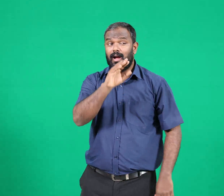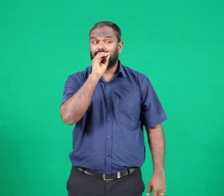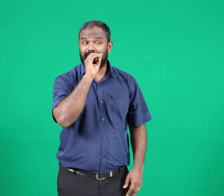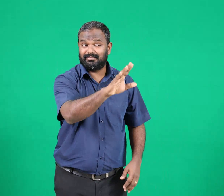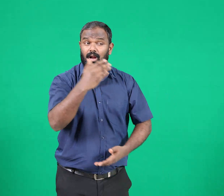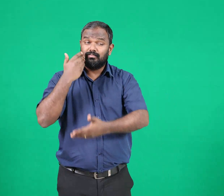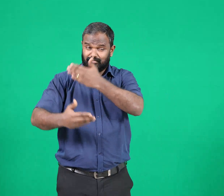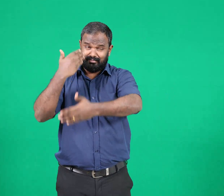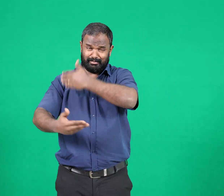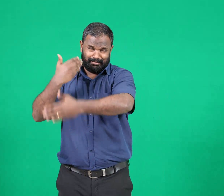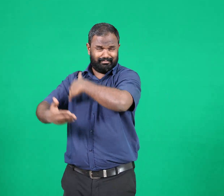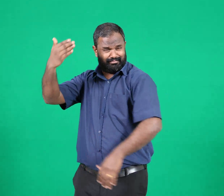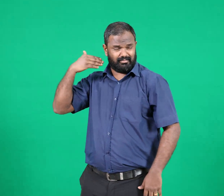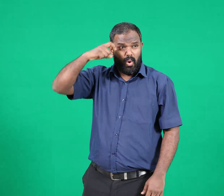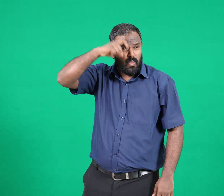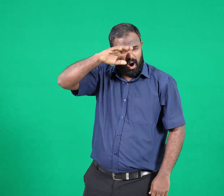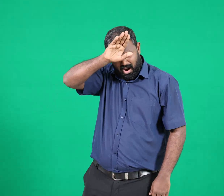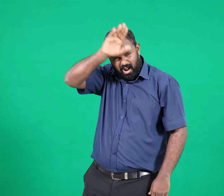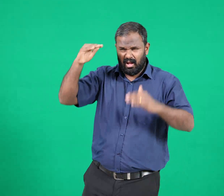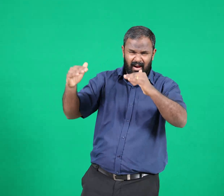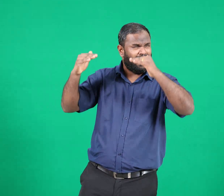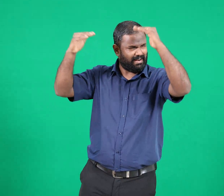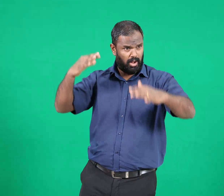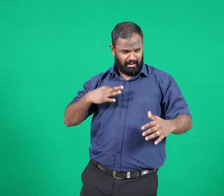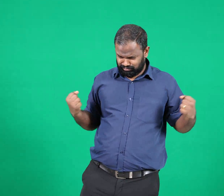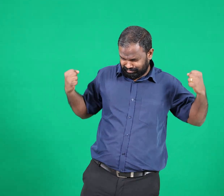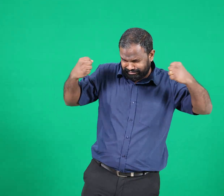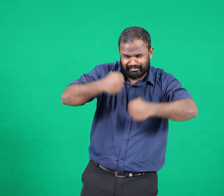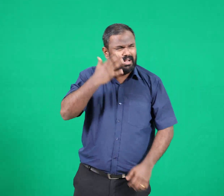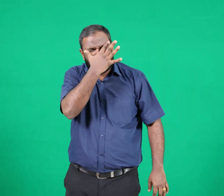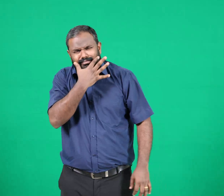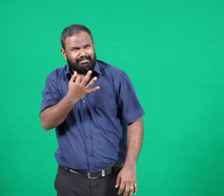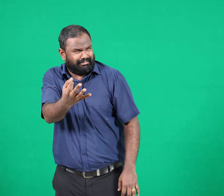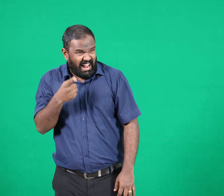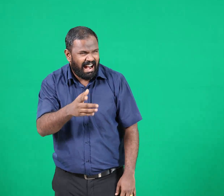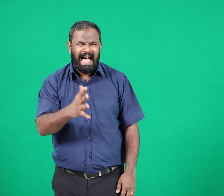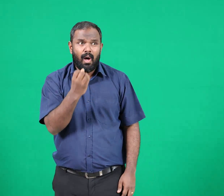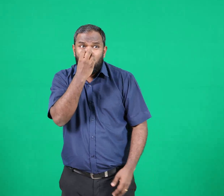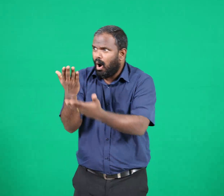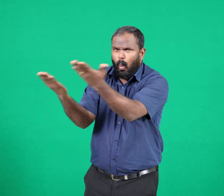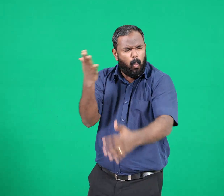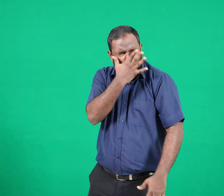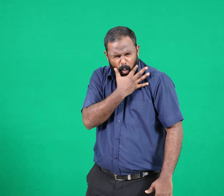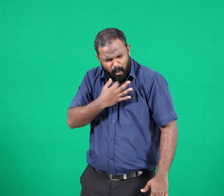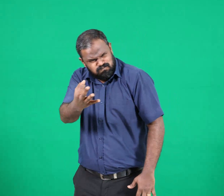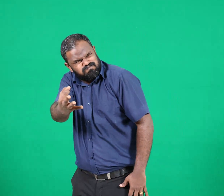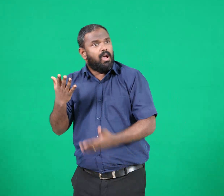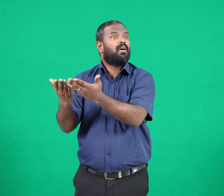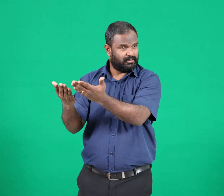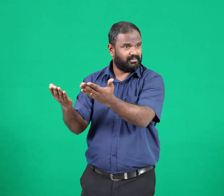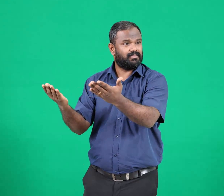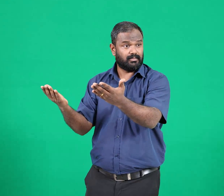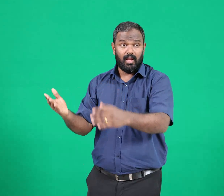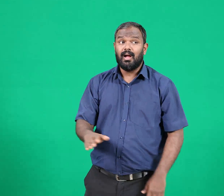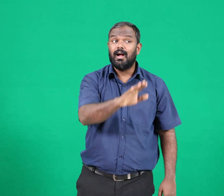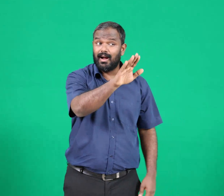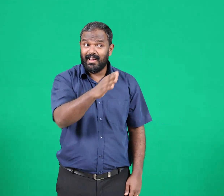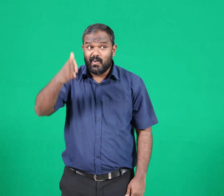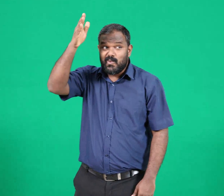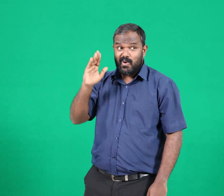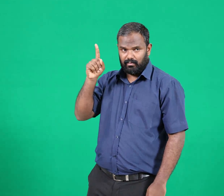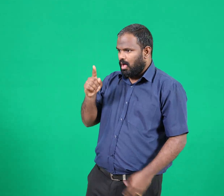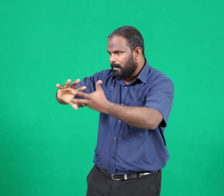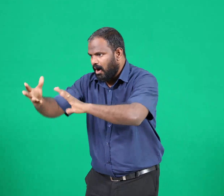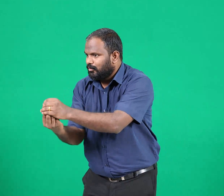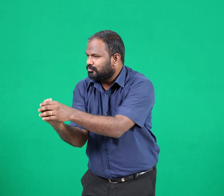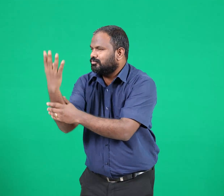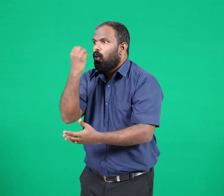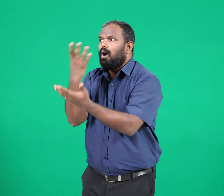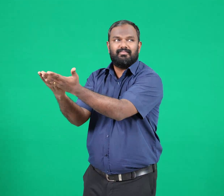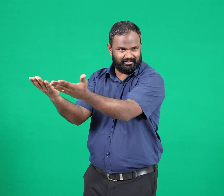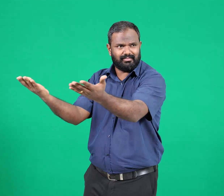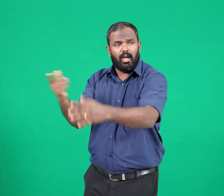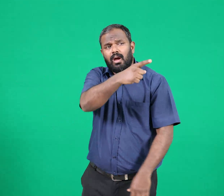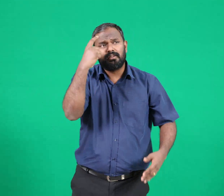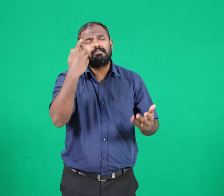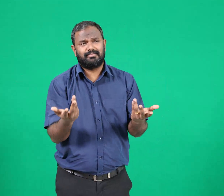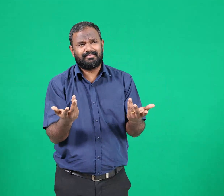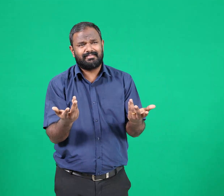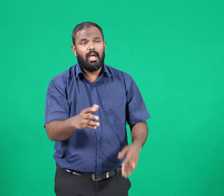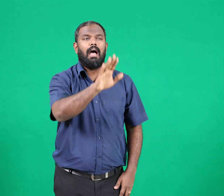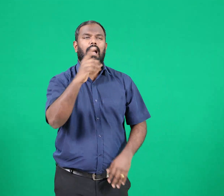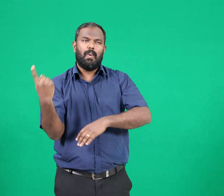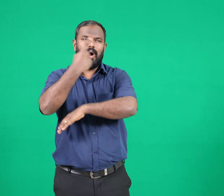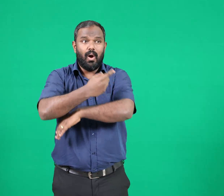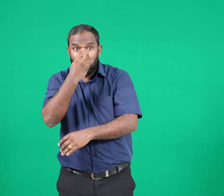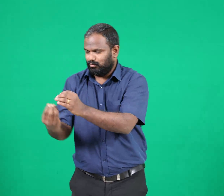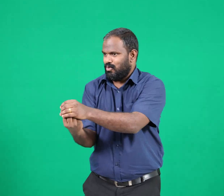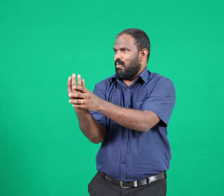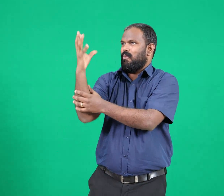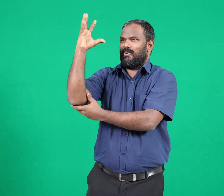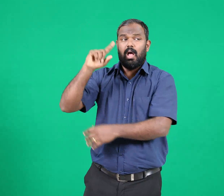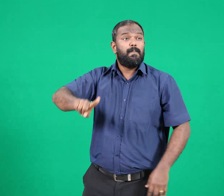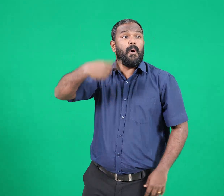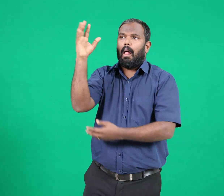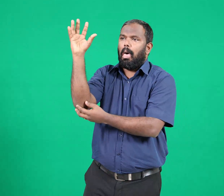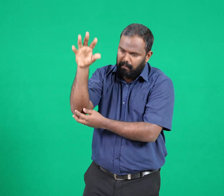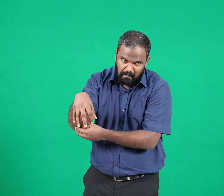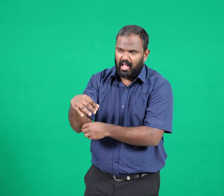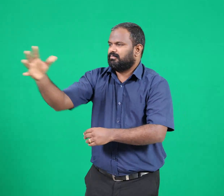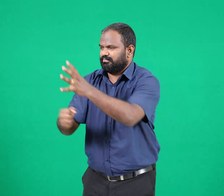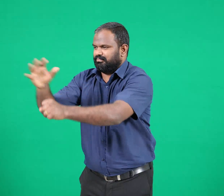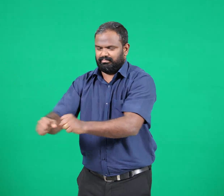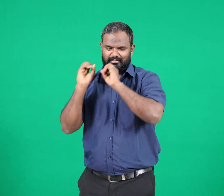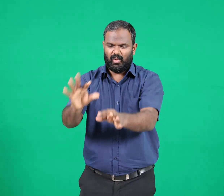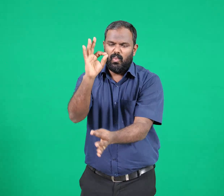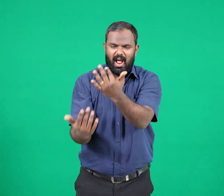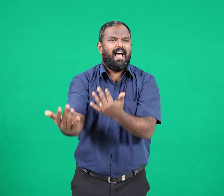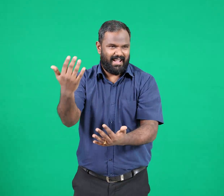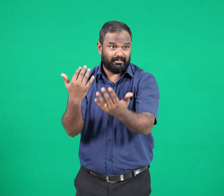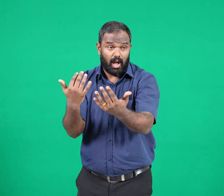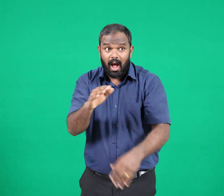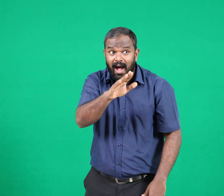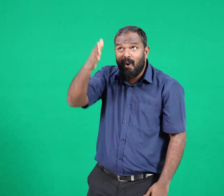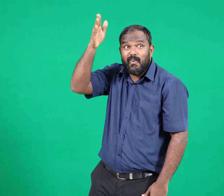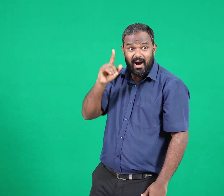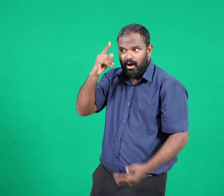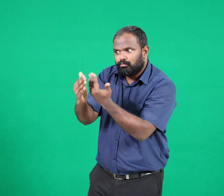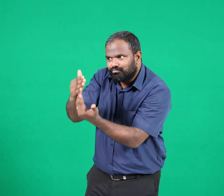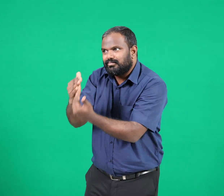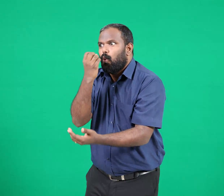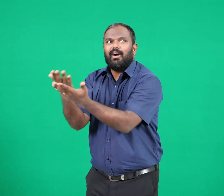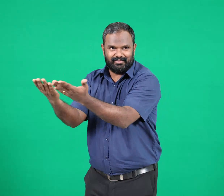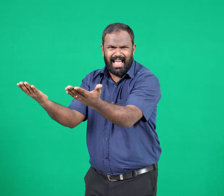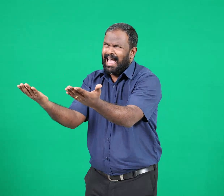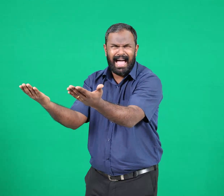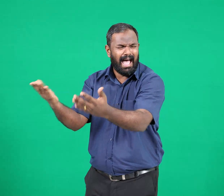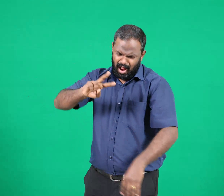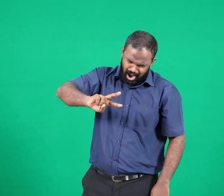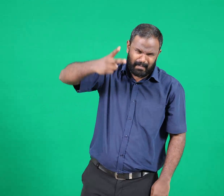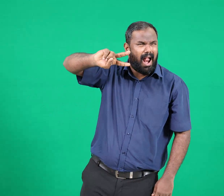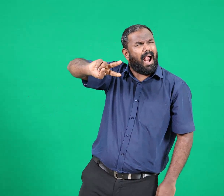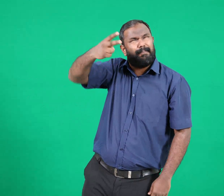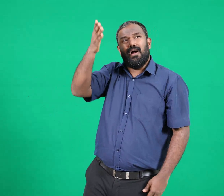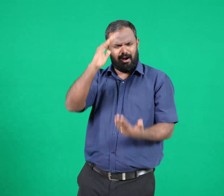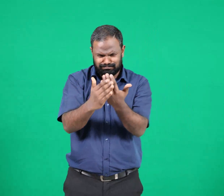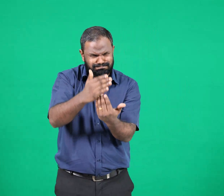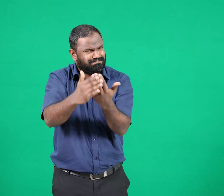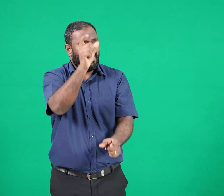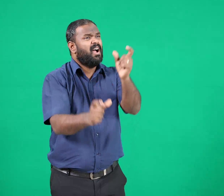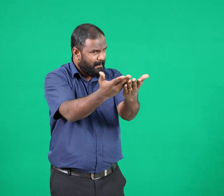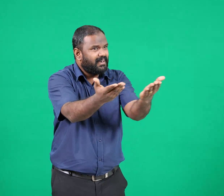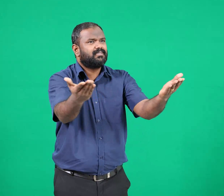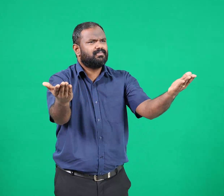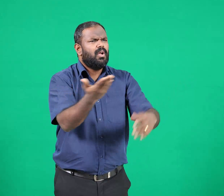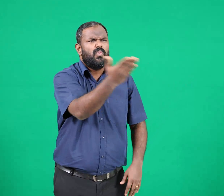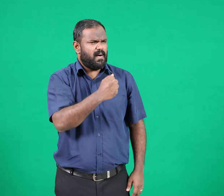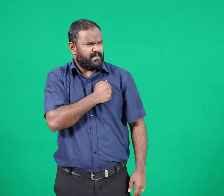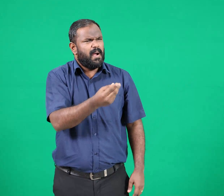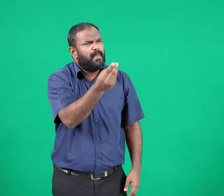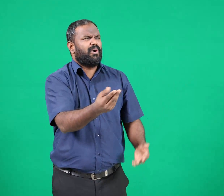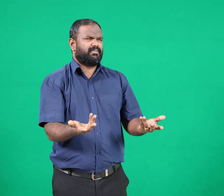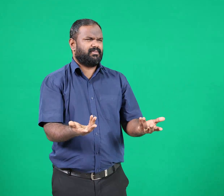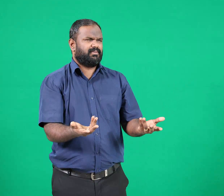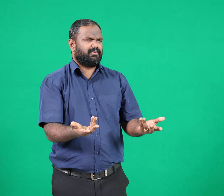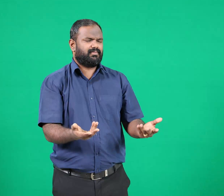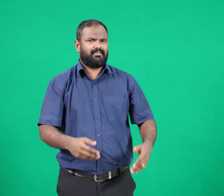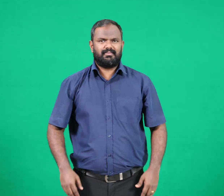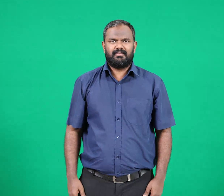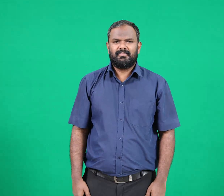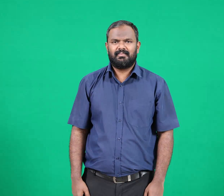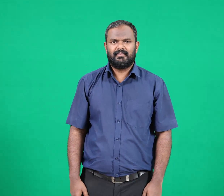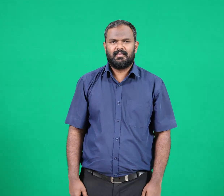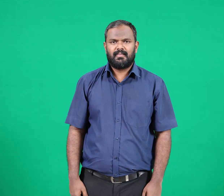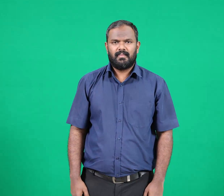If that is how God clothes the grass of the field, which is here today and tomorrow is thrown into the furnace, how much more will He clothe you, O you of little faith!